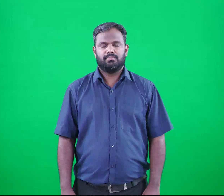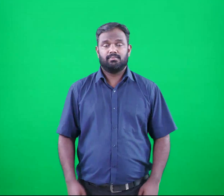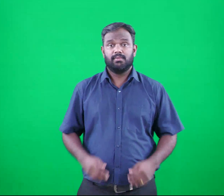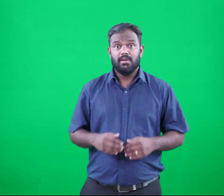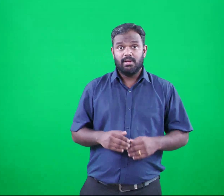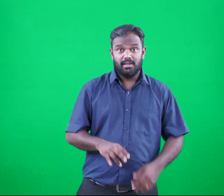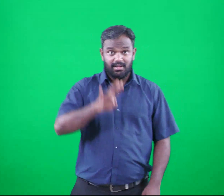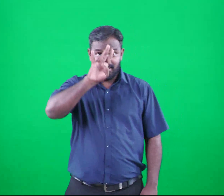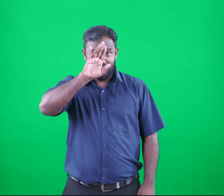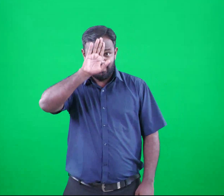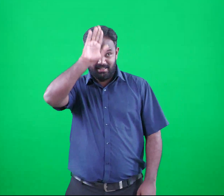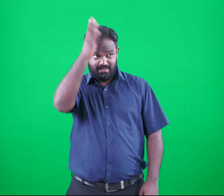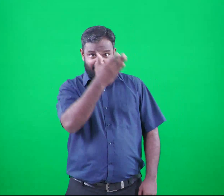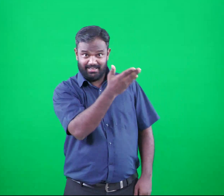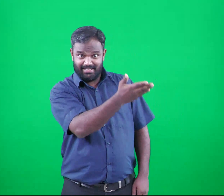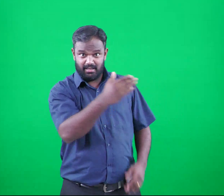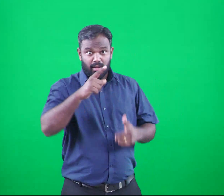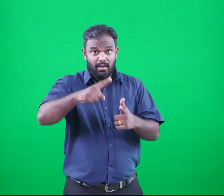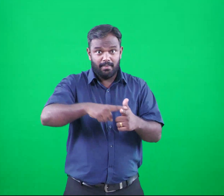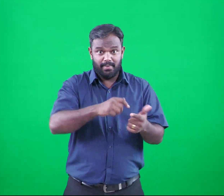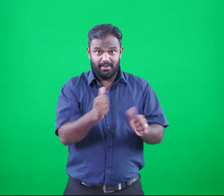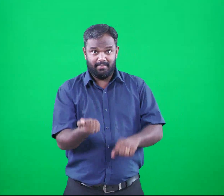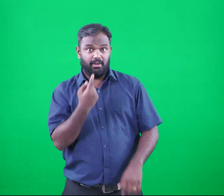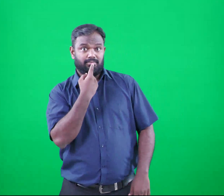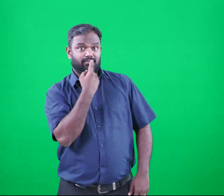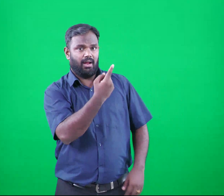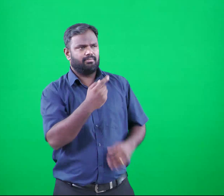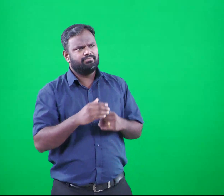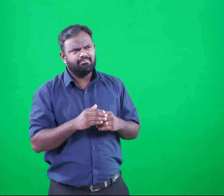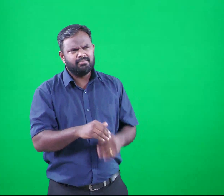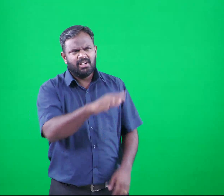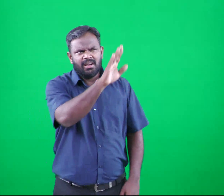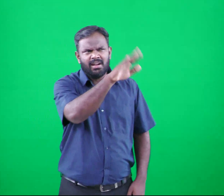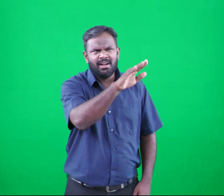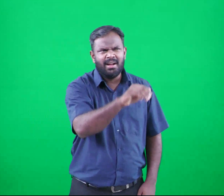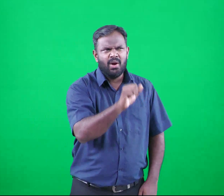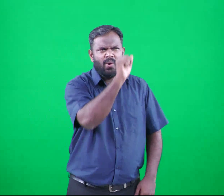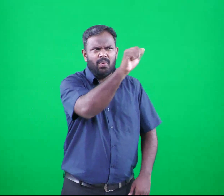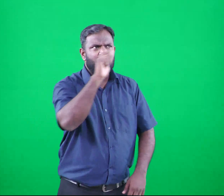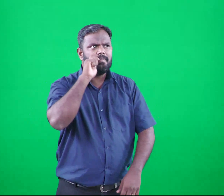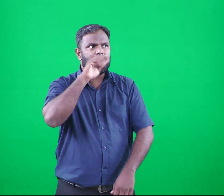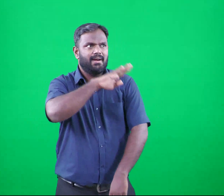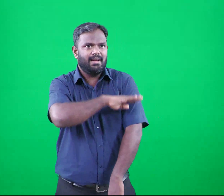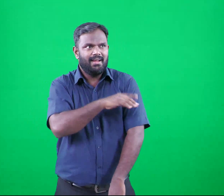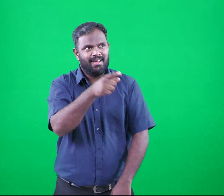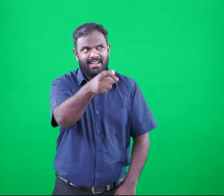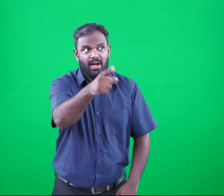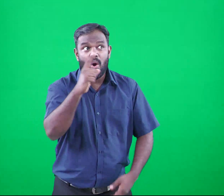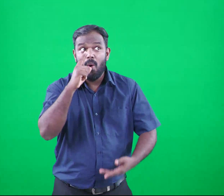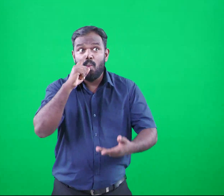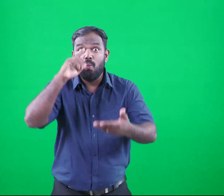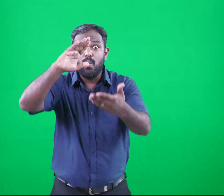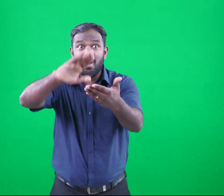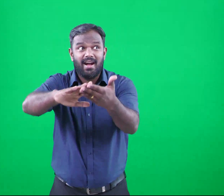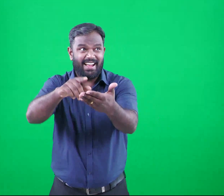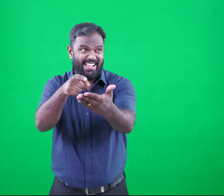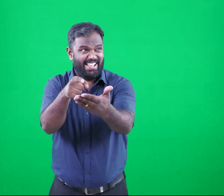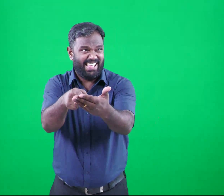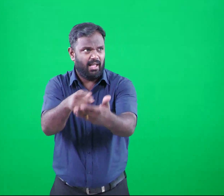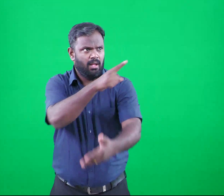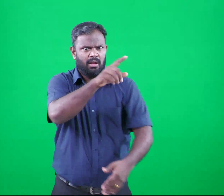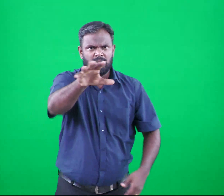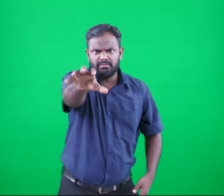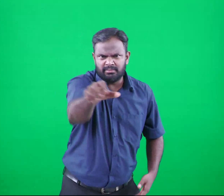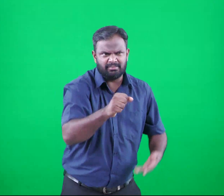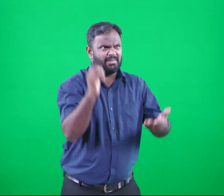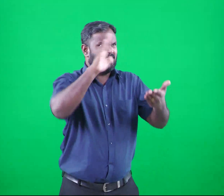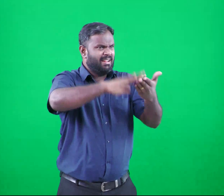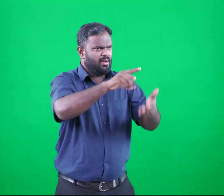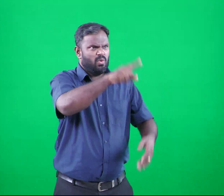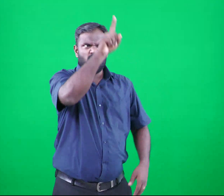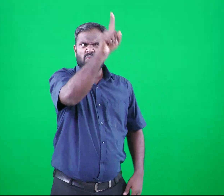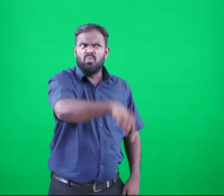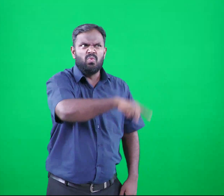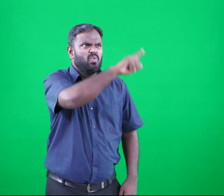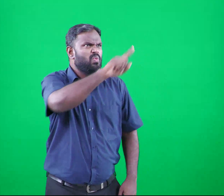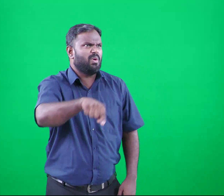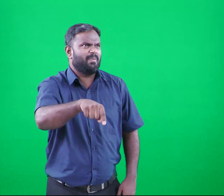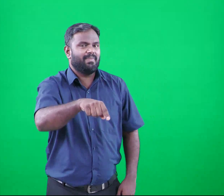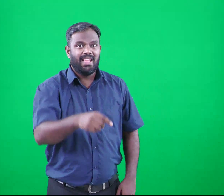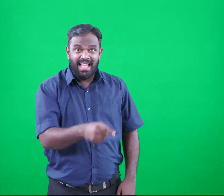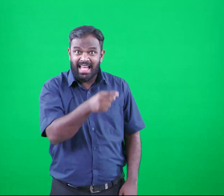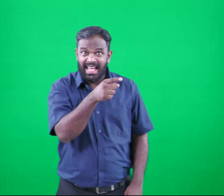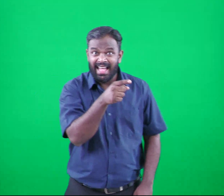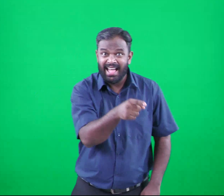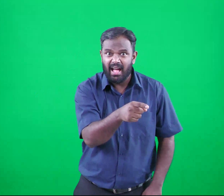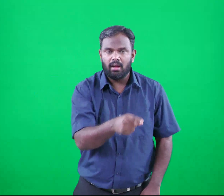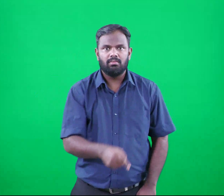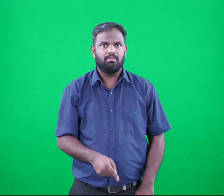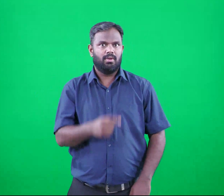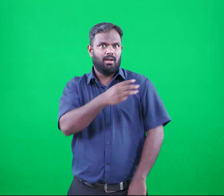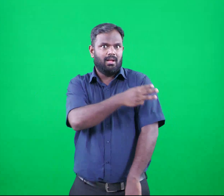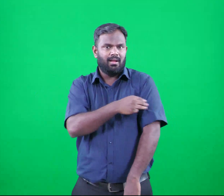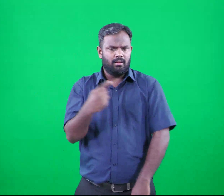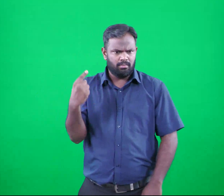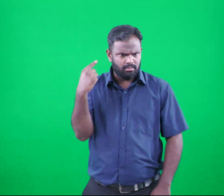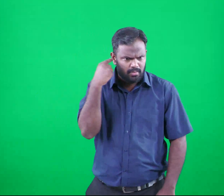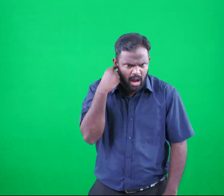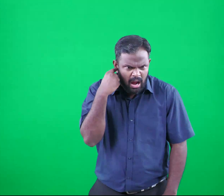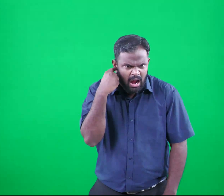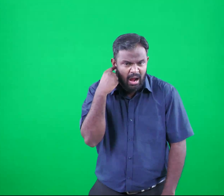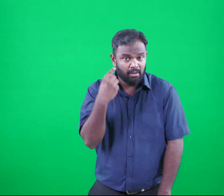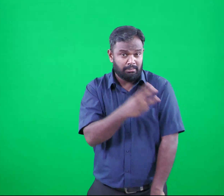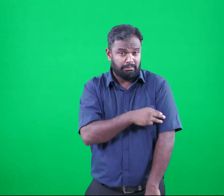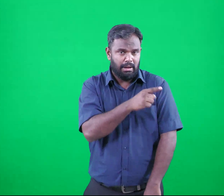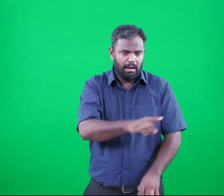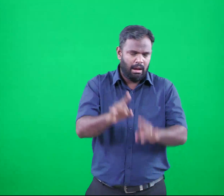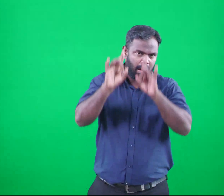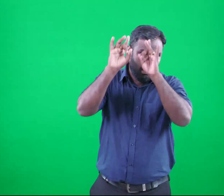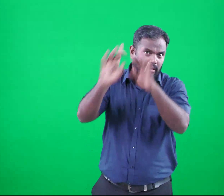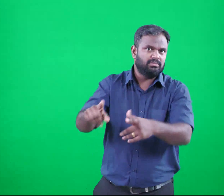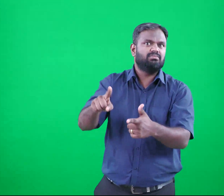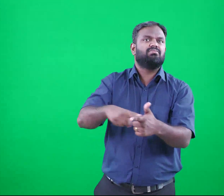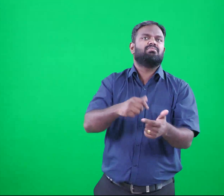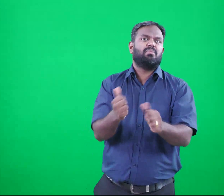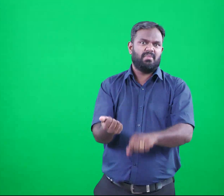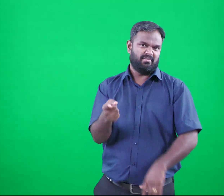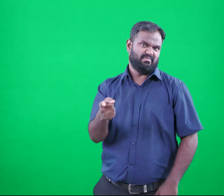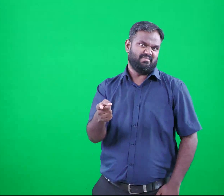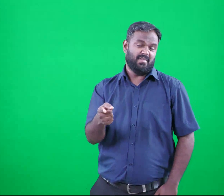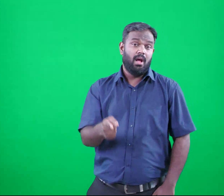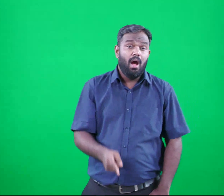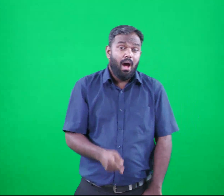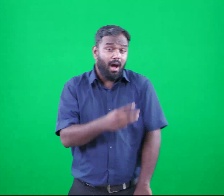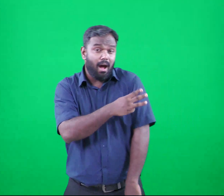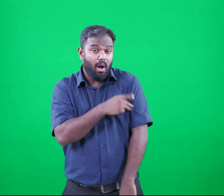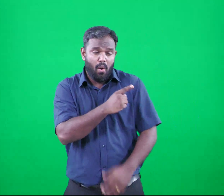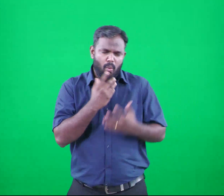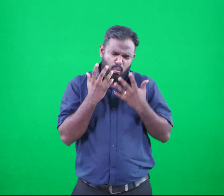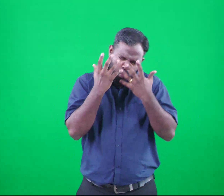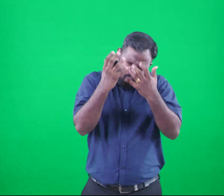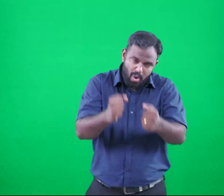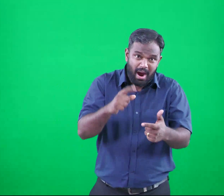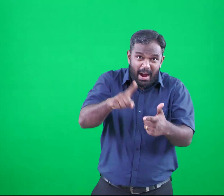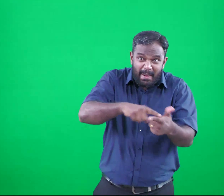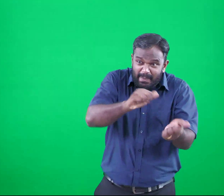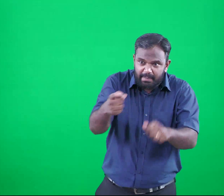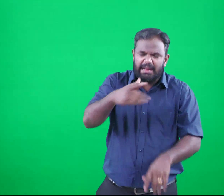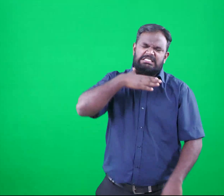For John had been telling Herod, "It is not lawful for you to have your brother' s wife!"